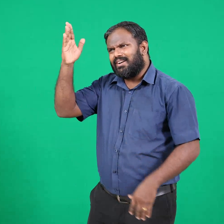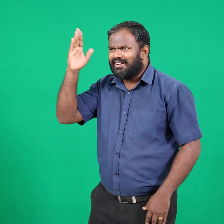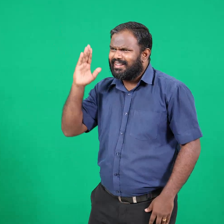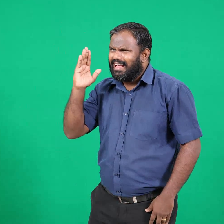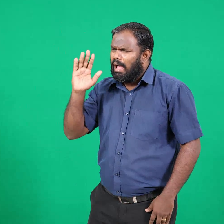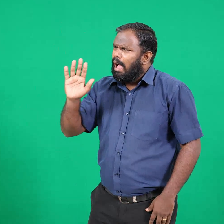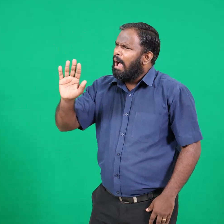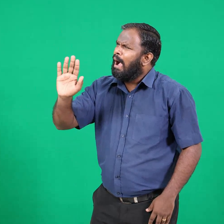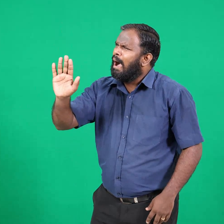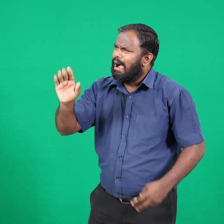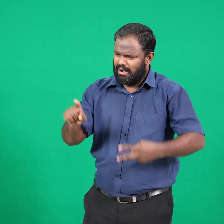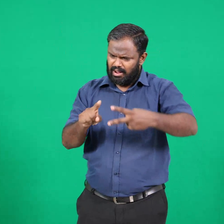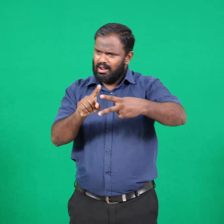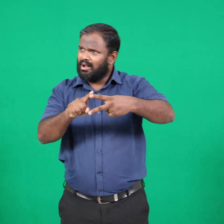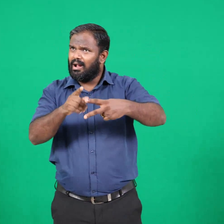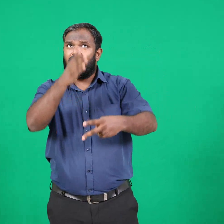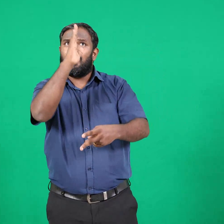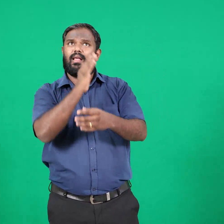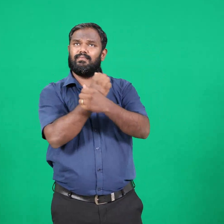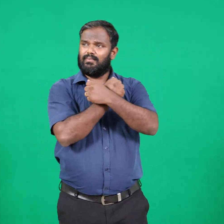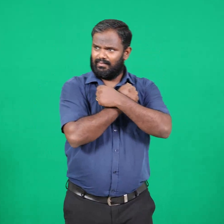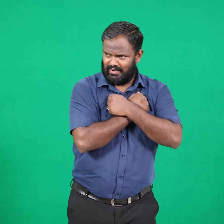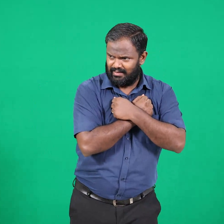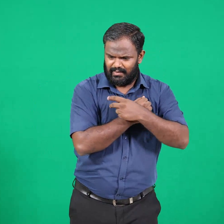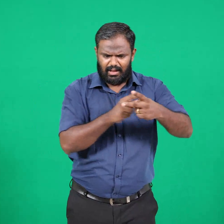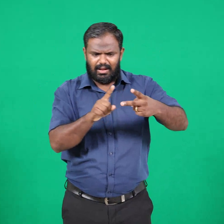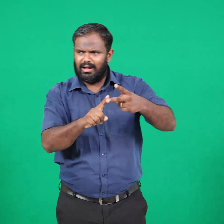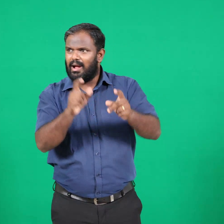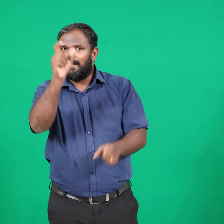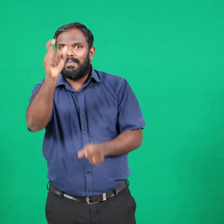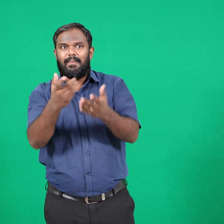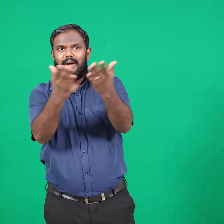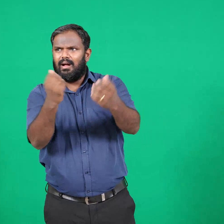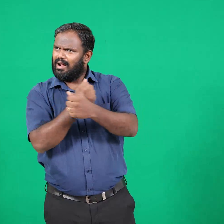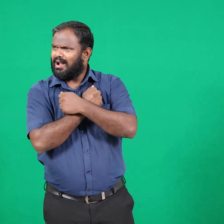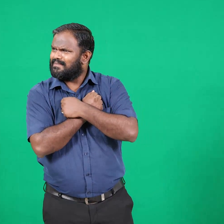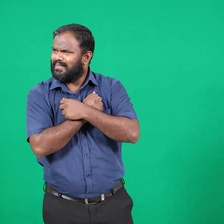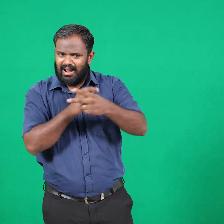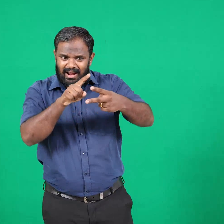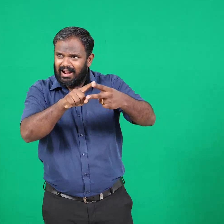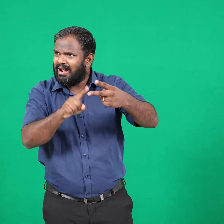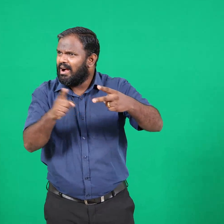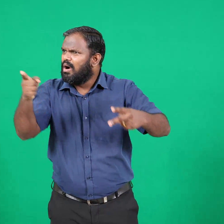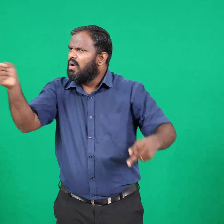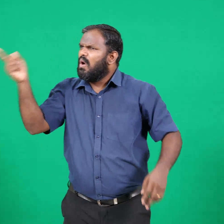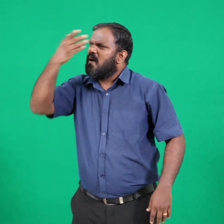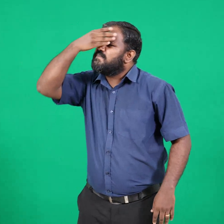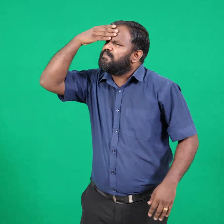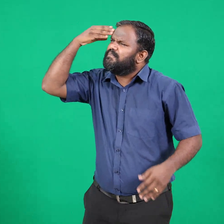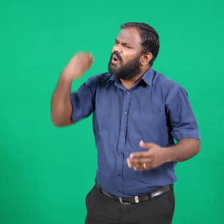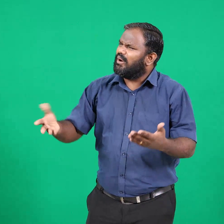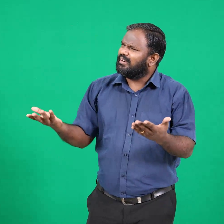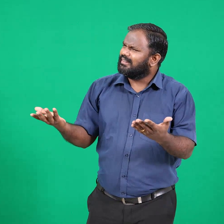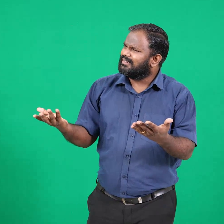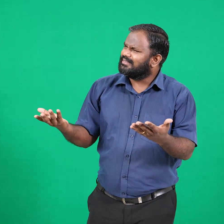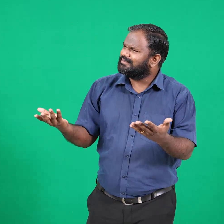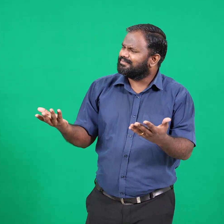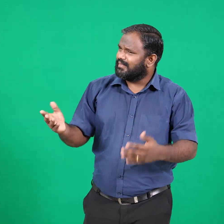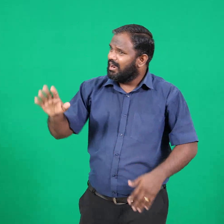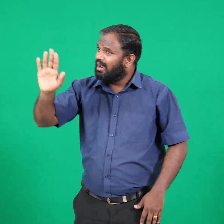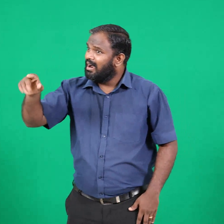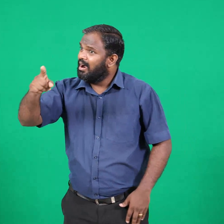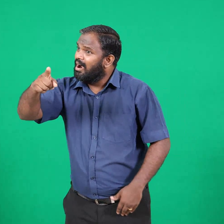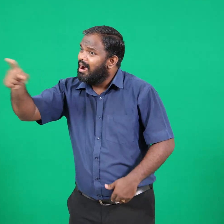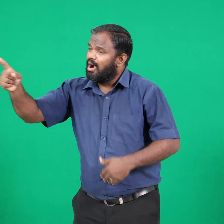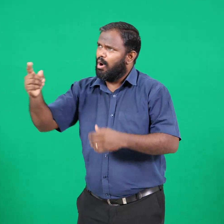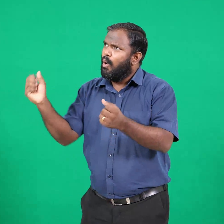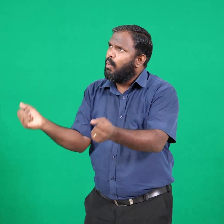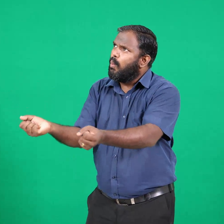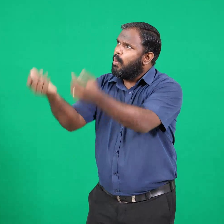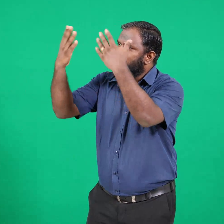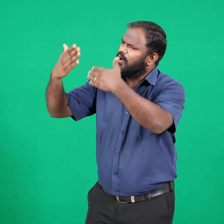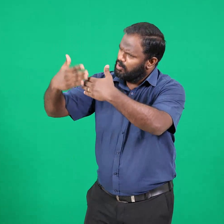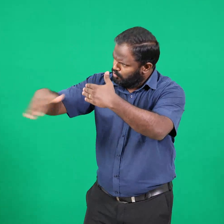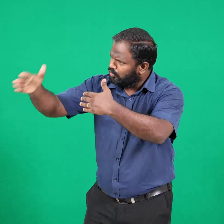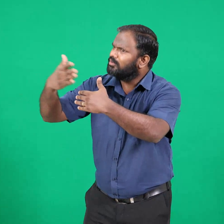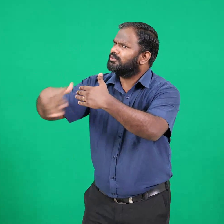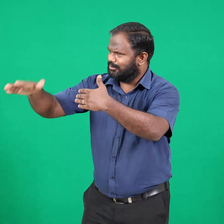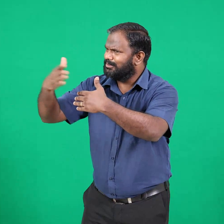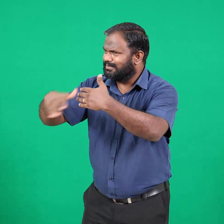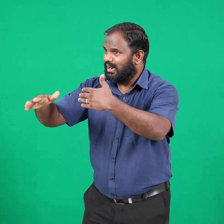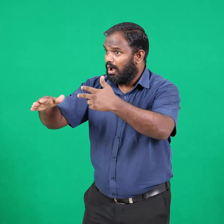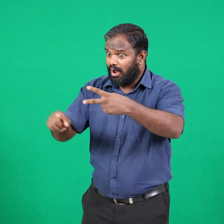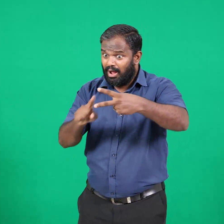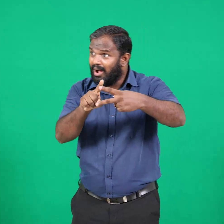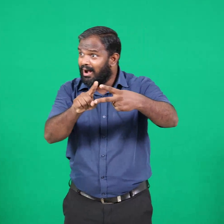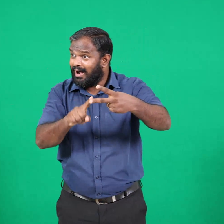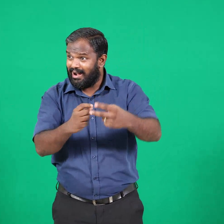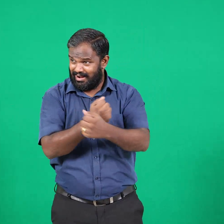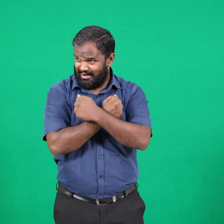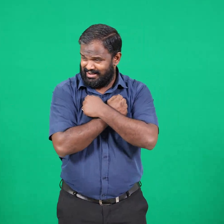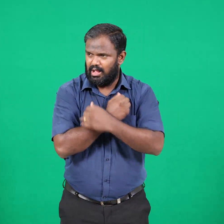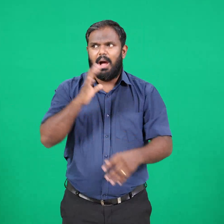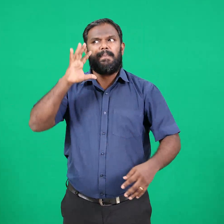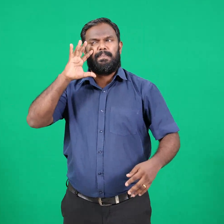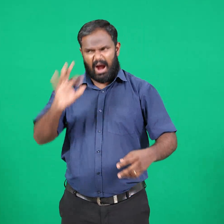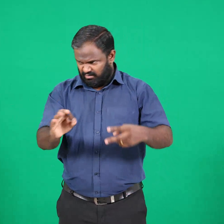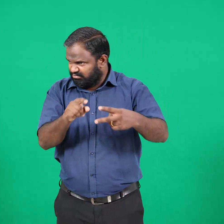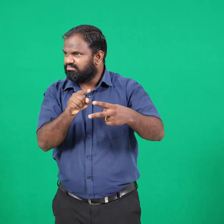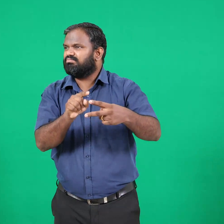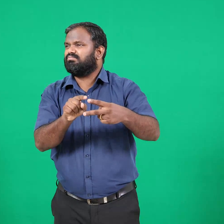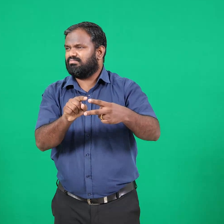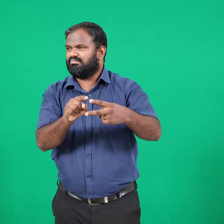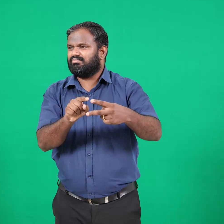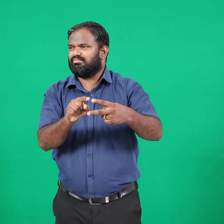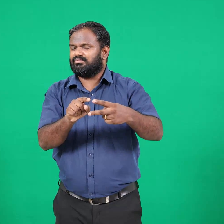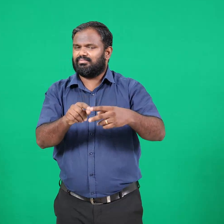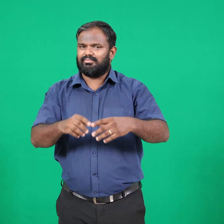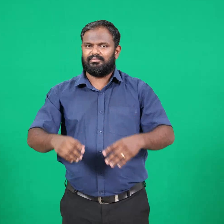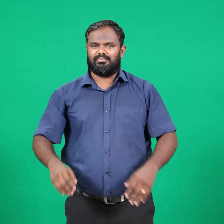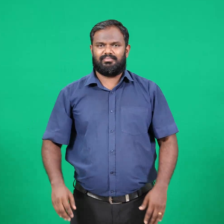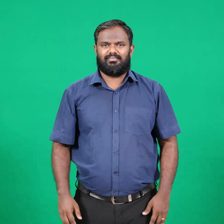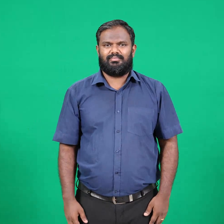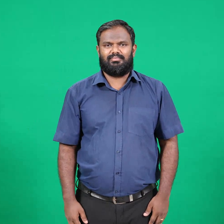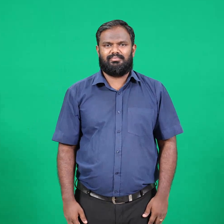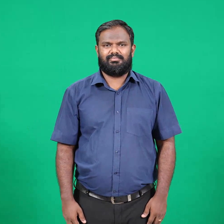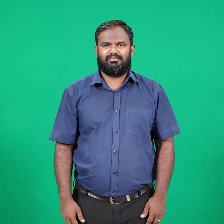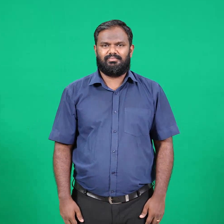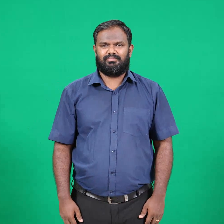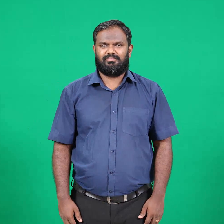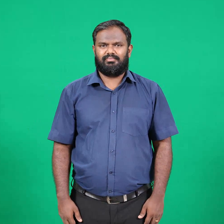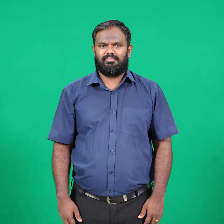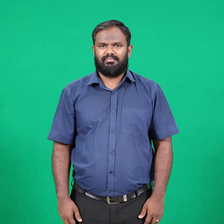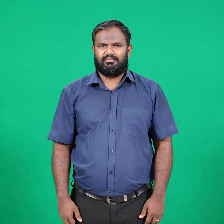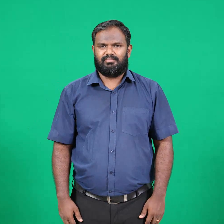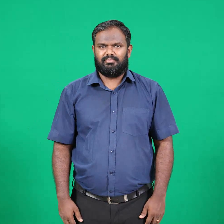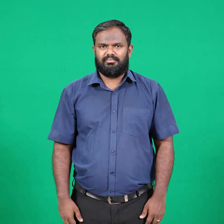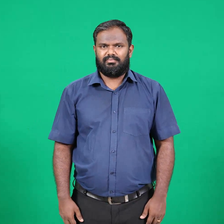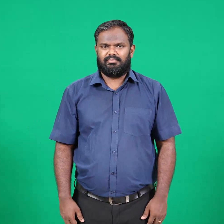You should have practiced the latter without neglecting the former.